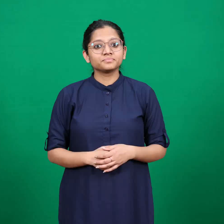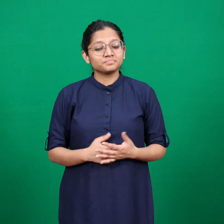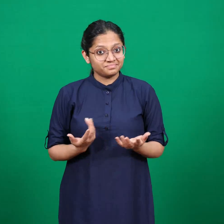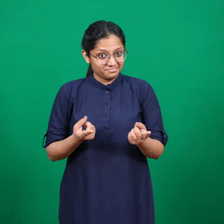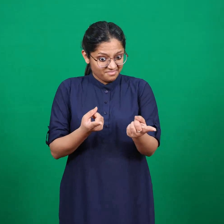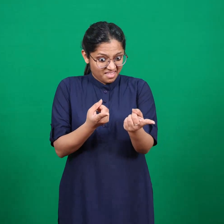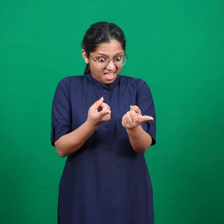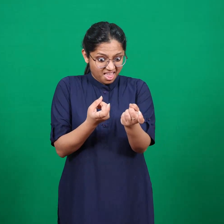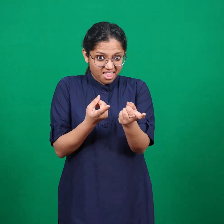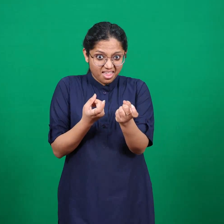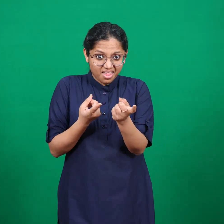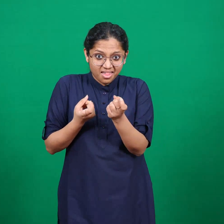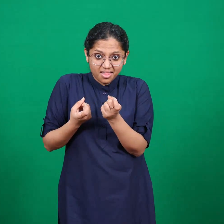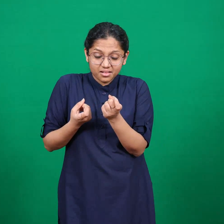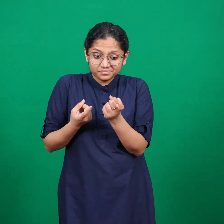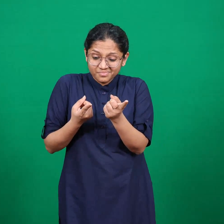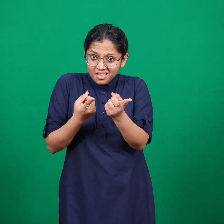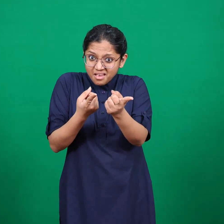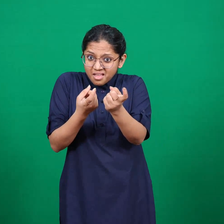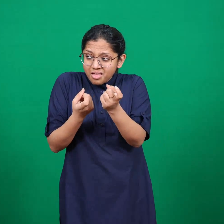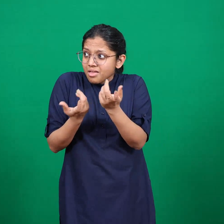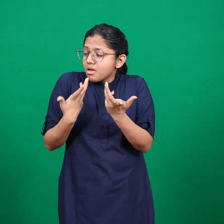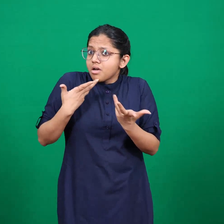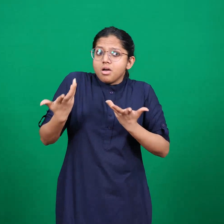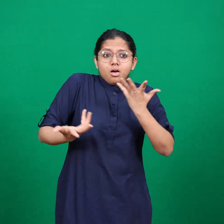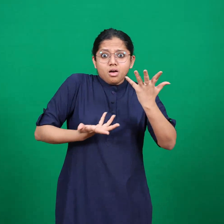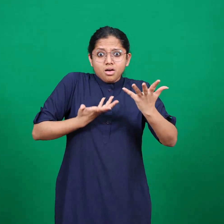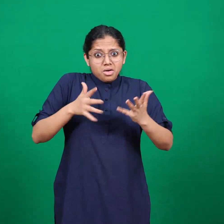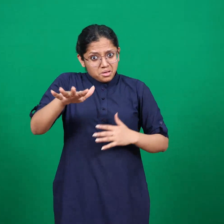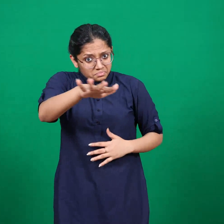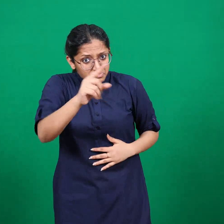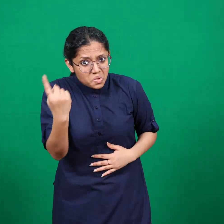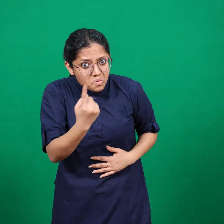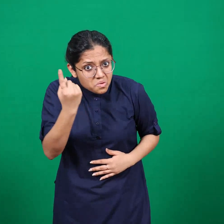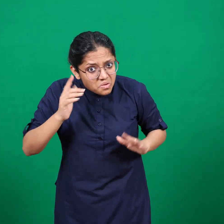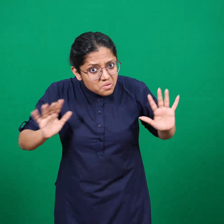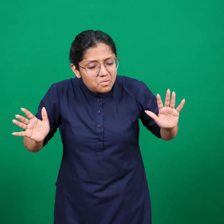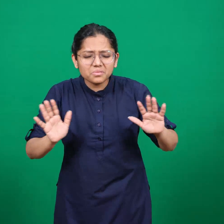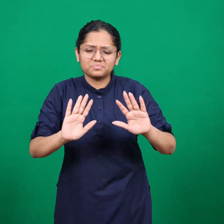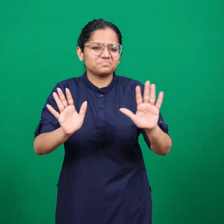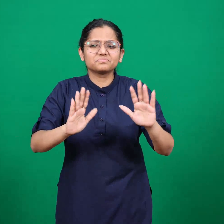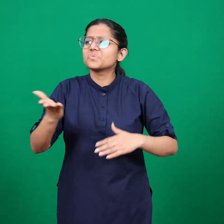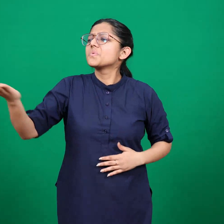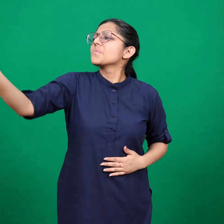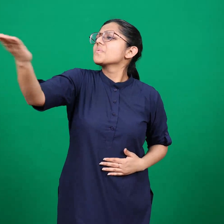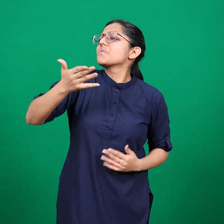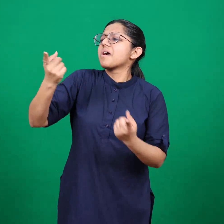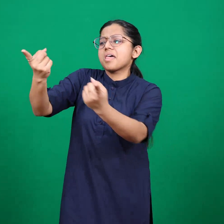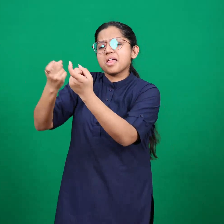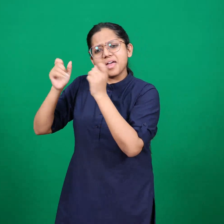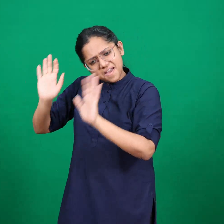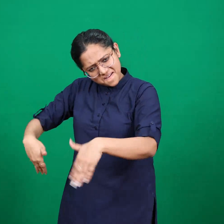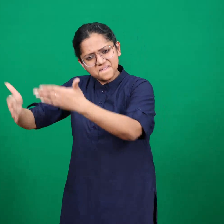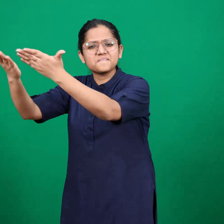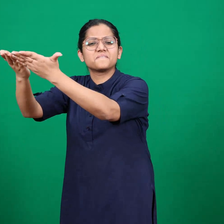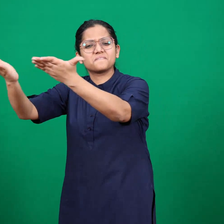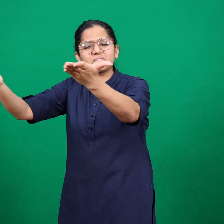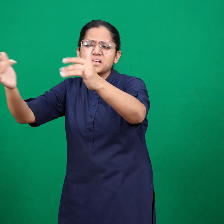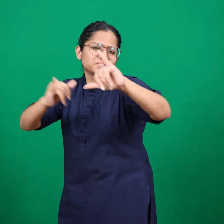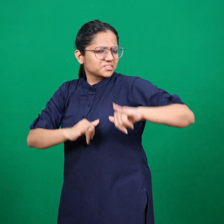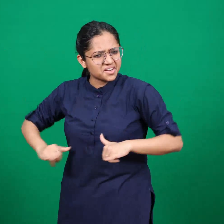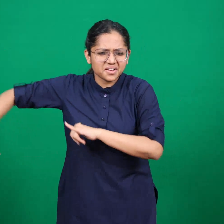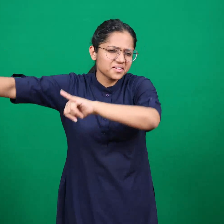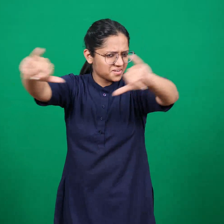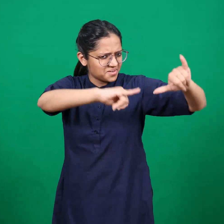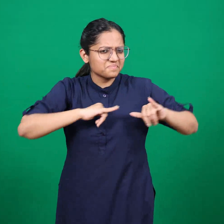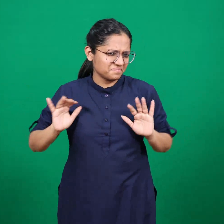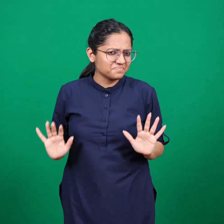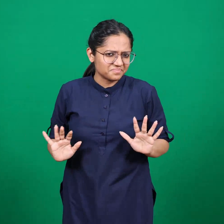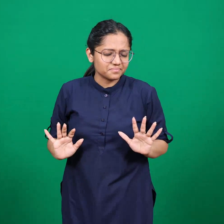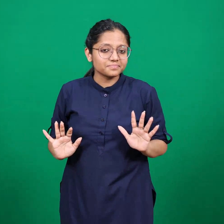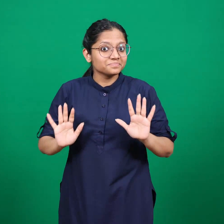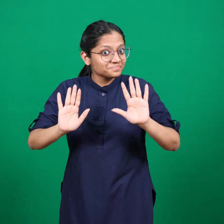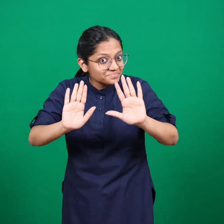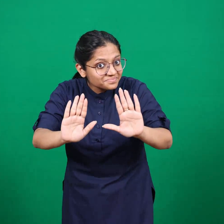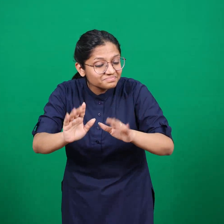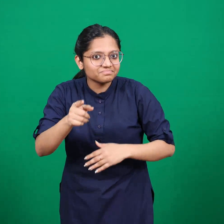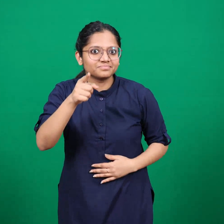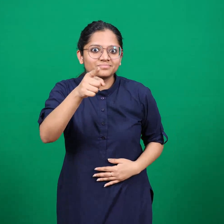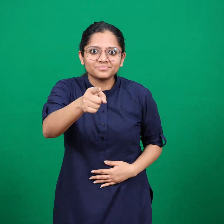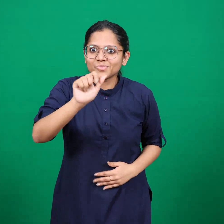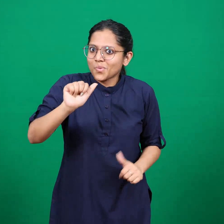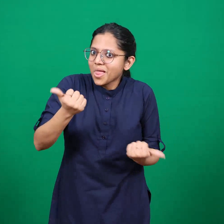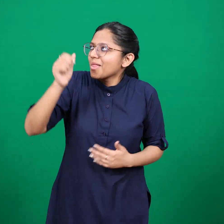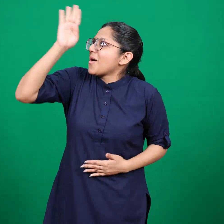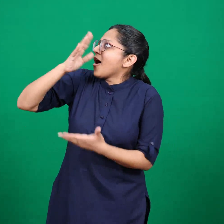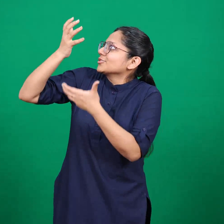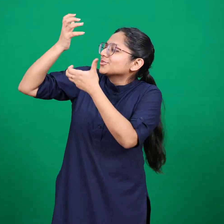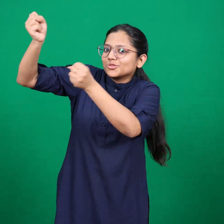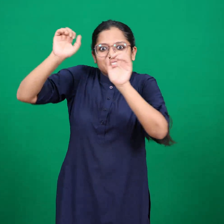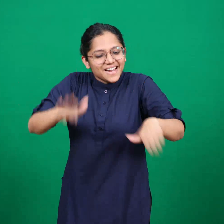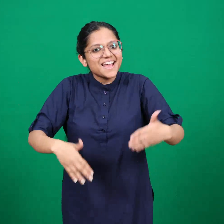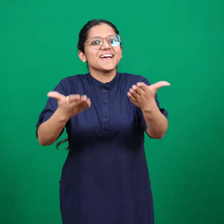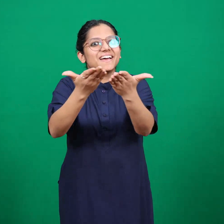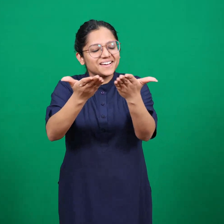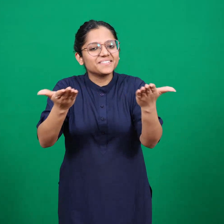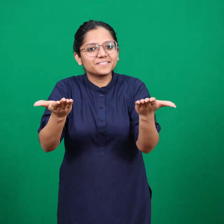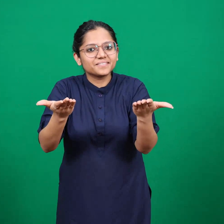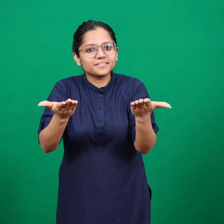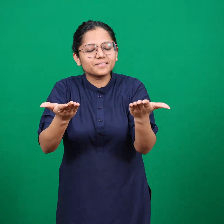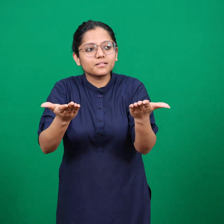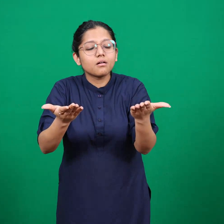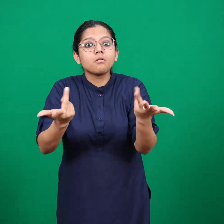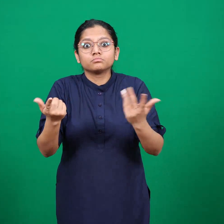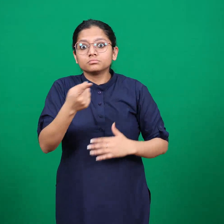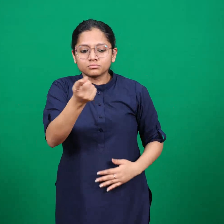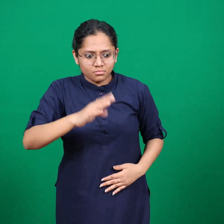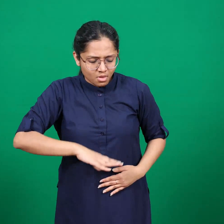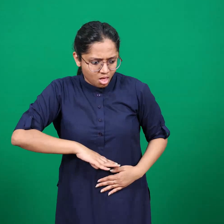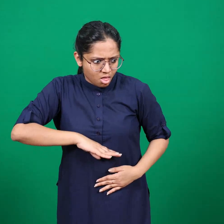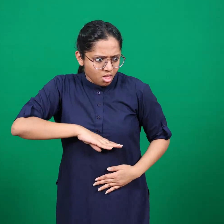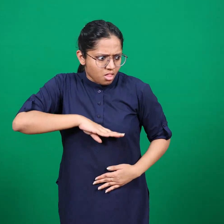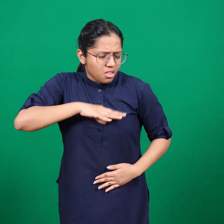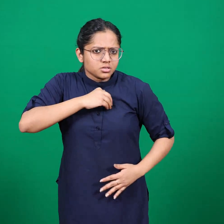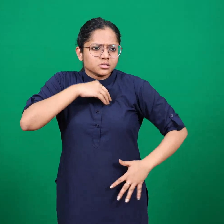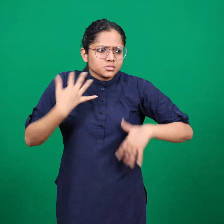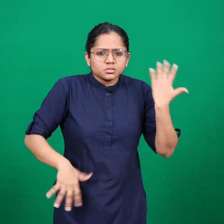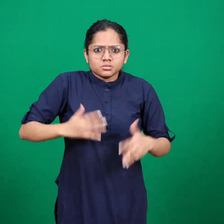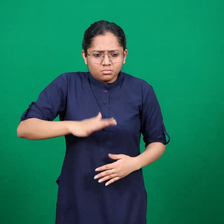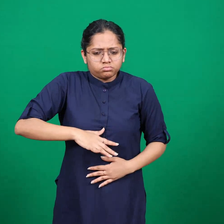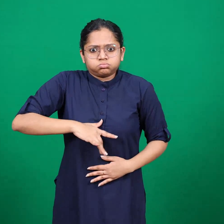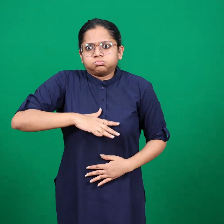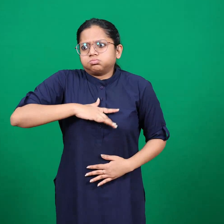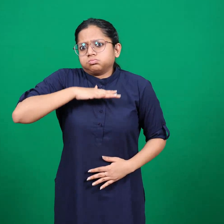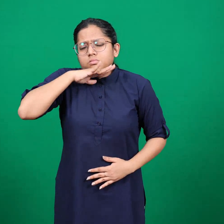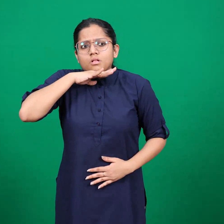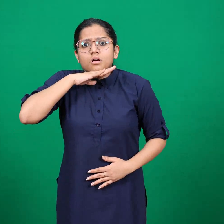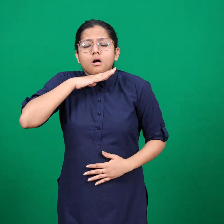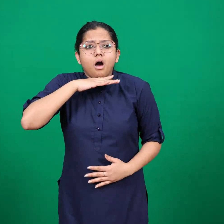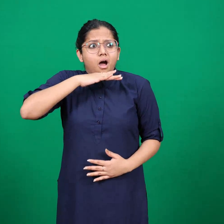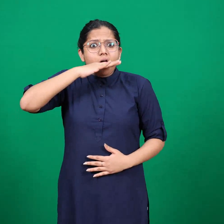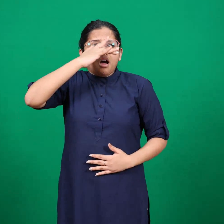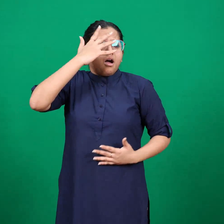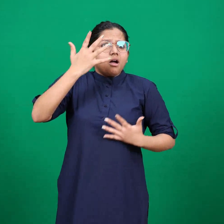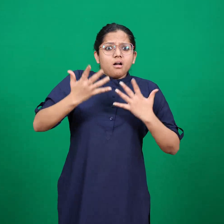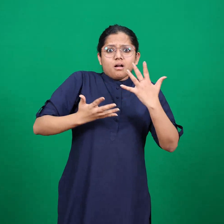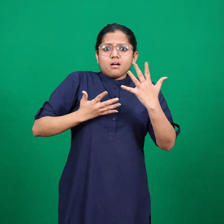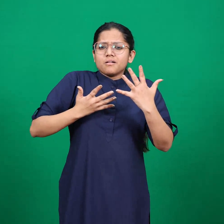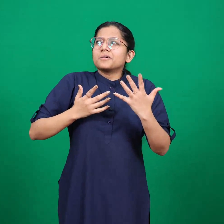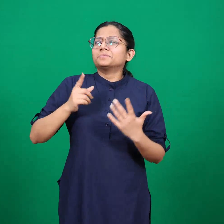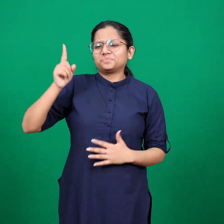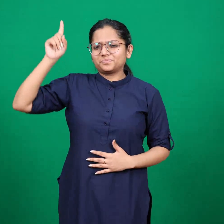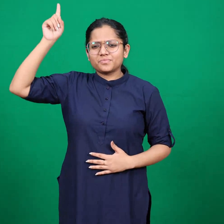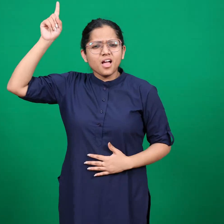No temptation has seized you except what is common to man. And God is faithful;